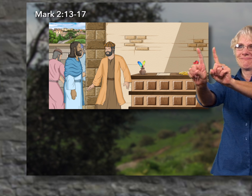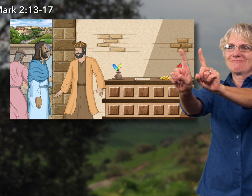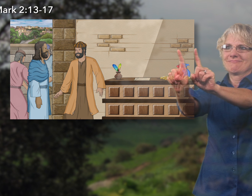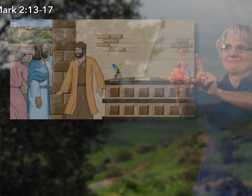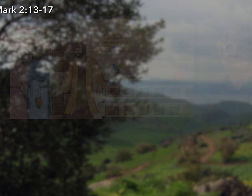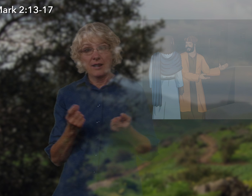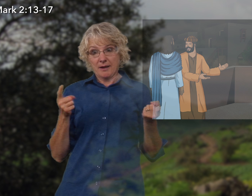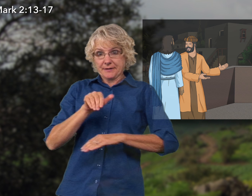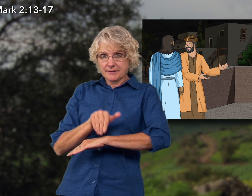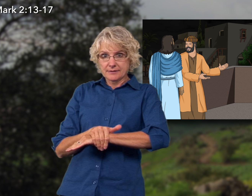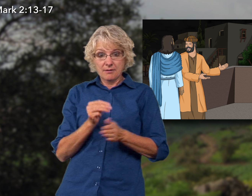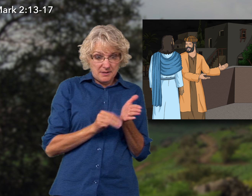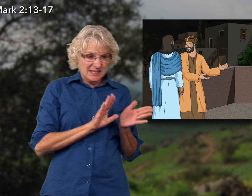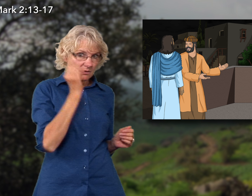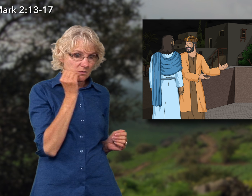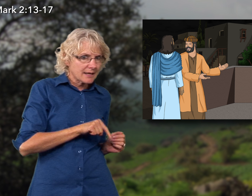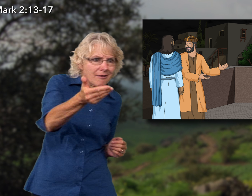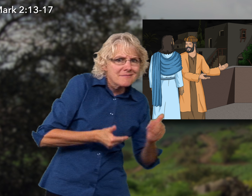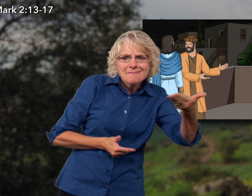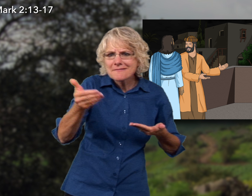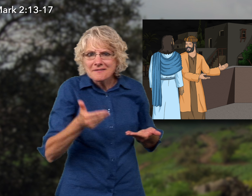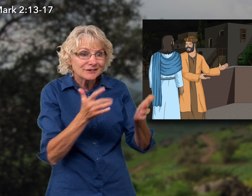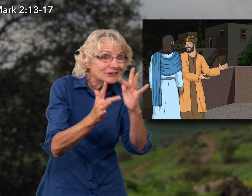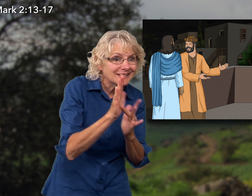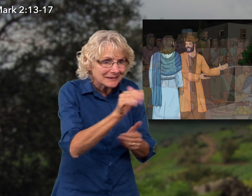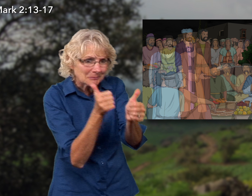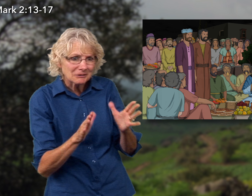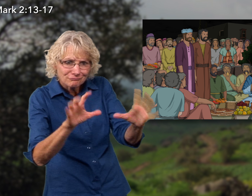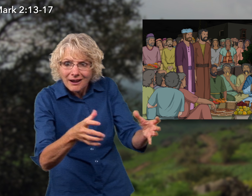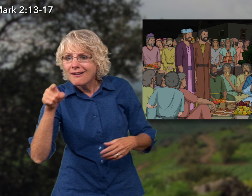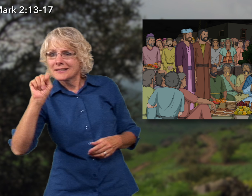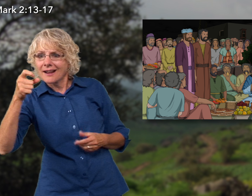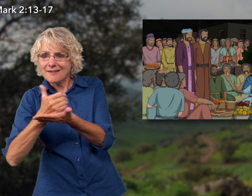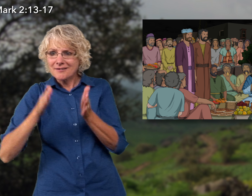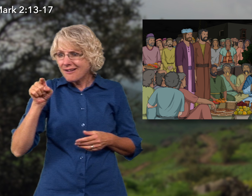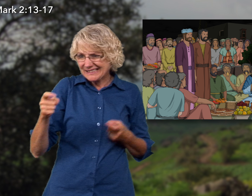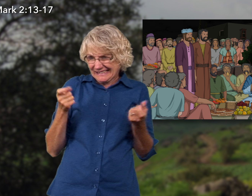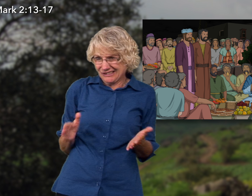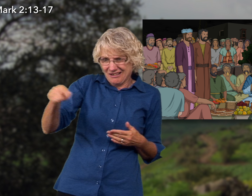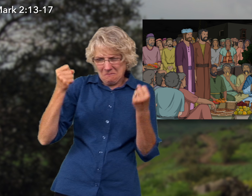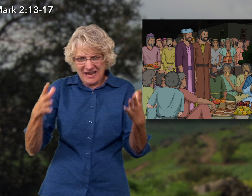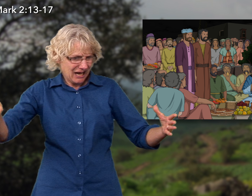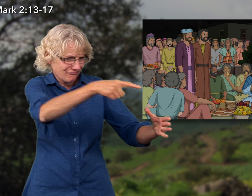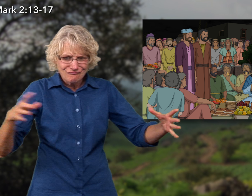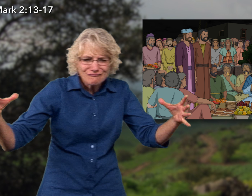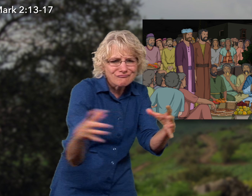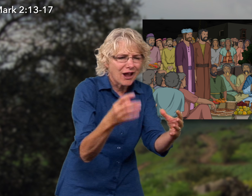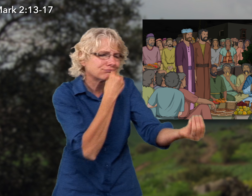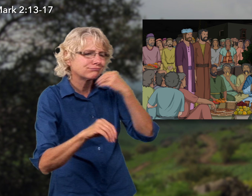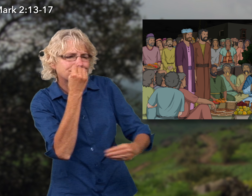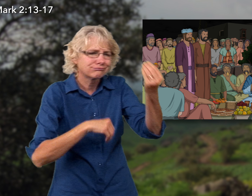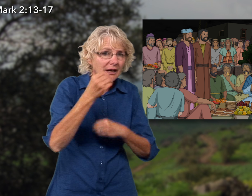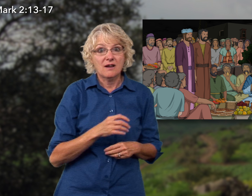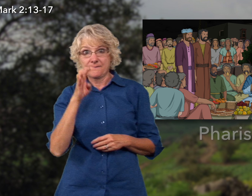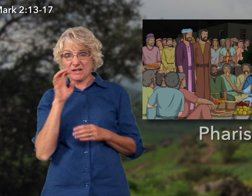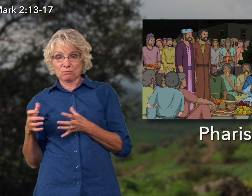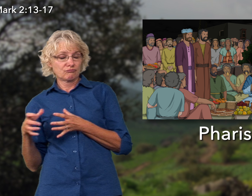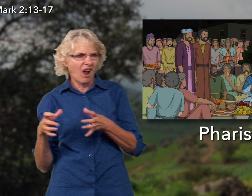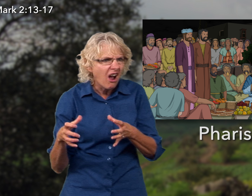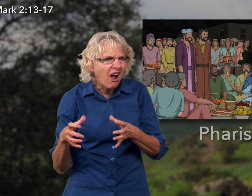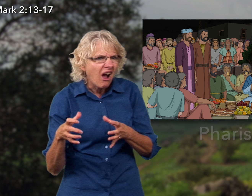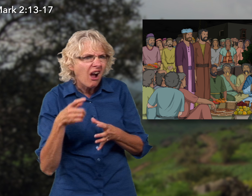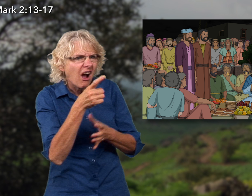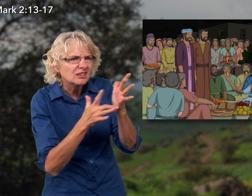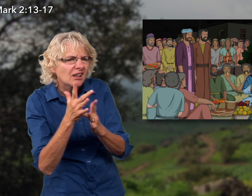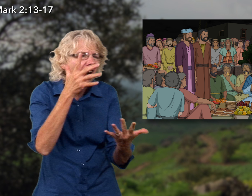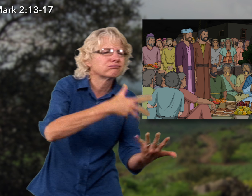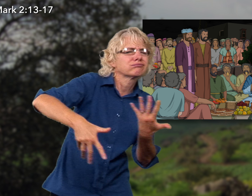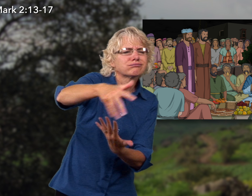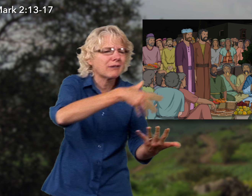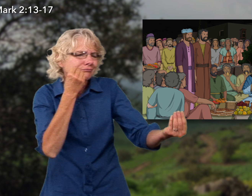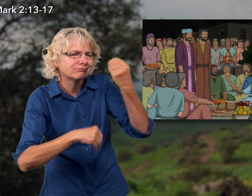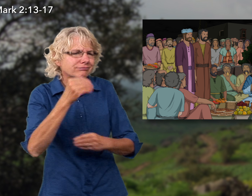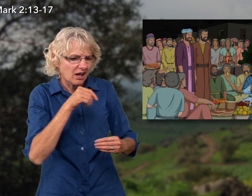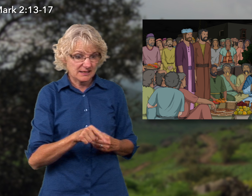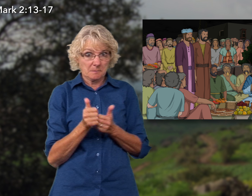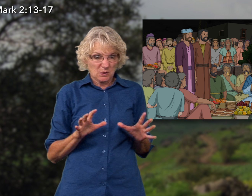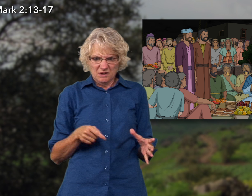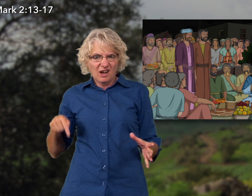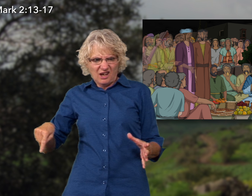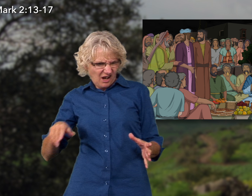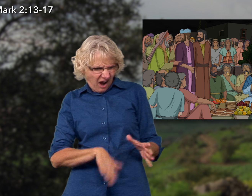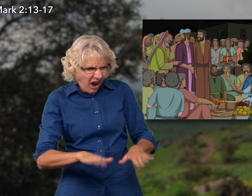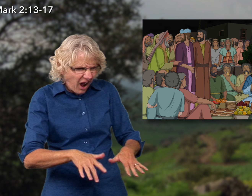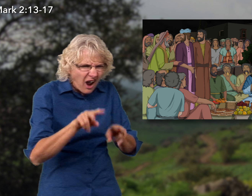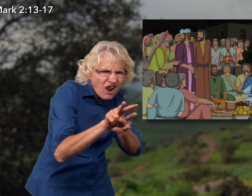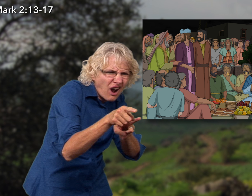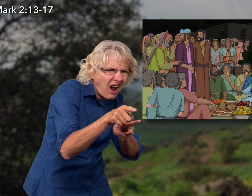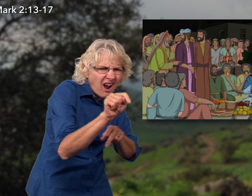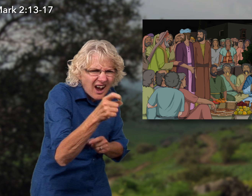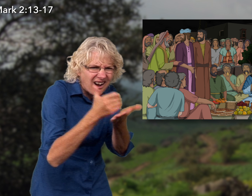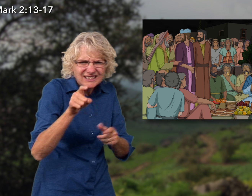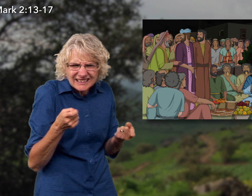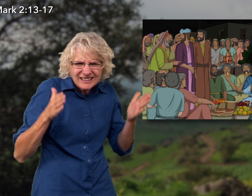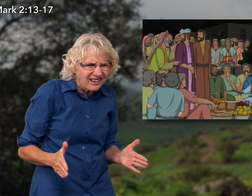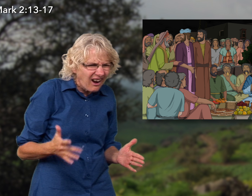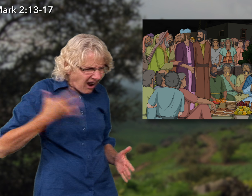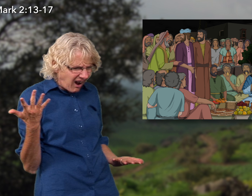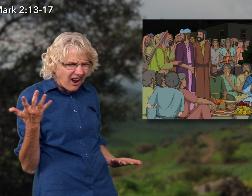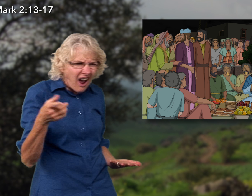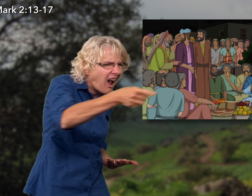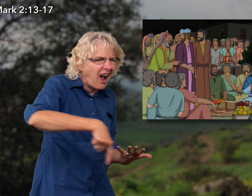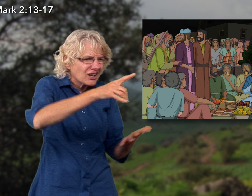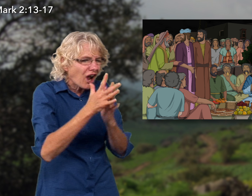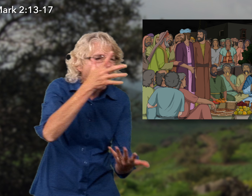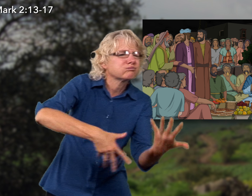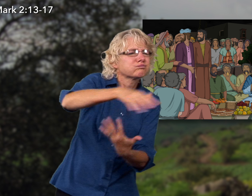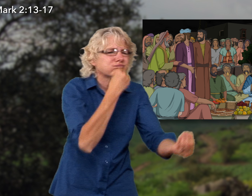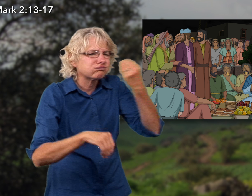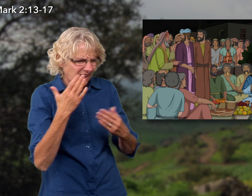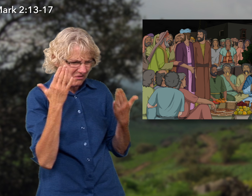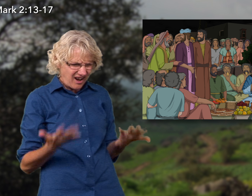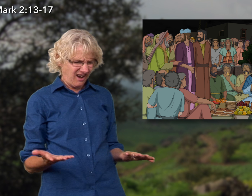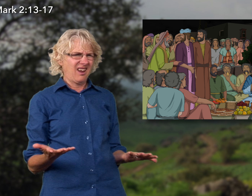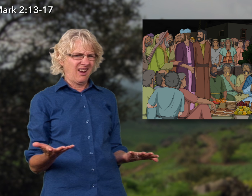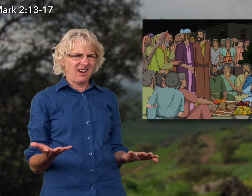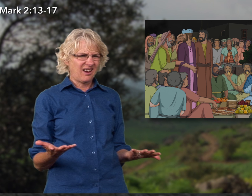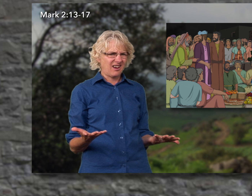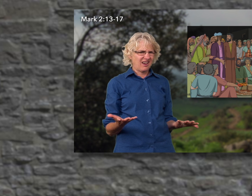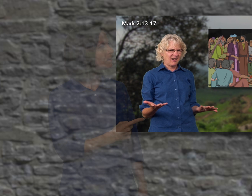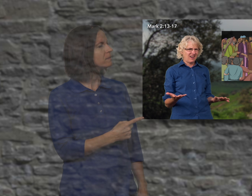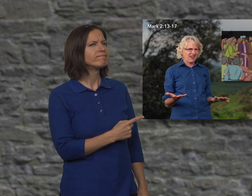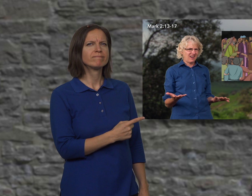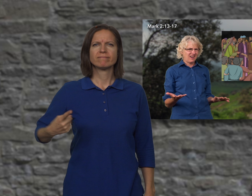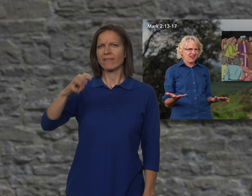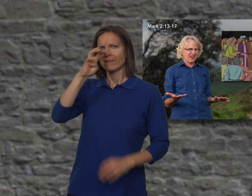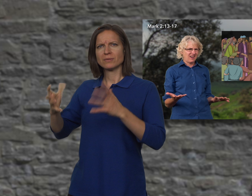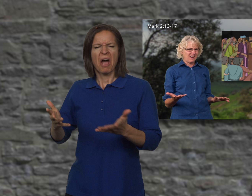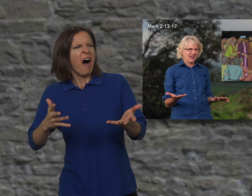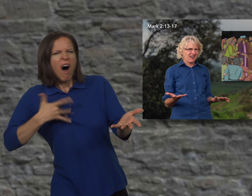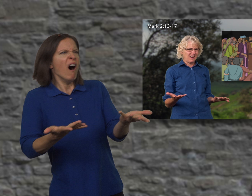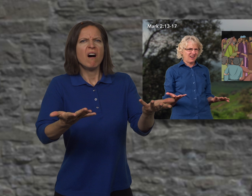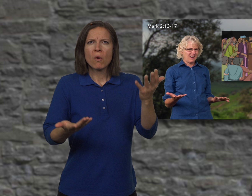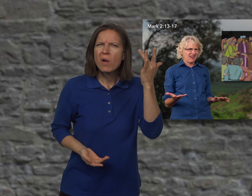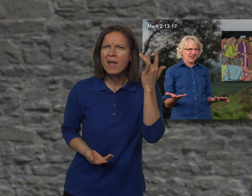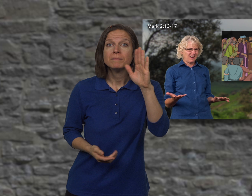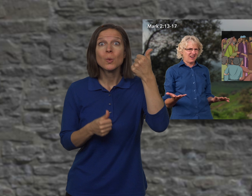While Jesus was dining at Levi’s house, many tax collectors and sinners were eating with Him and His disciples—for there were many who followed Him.